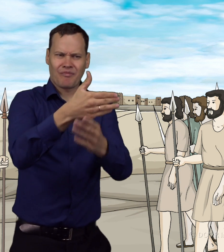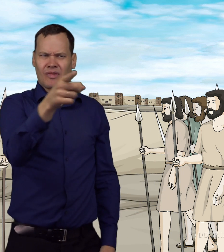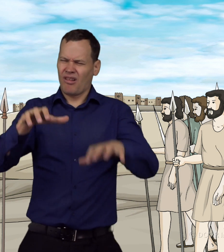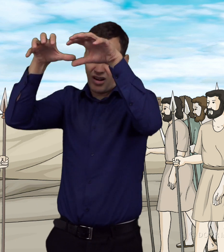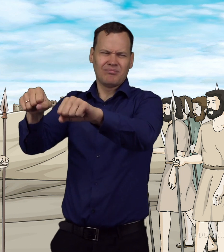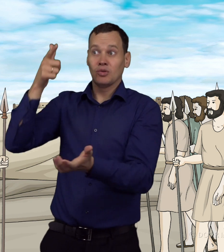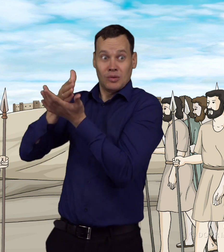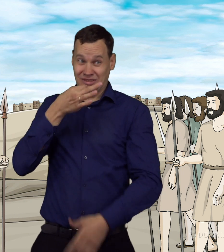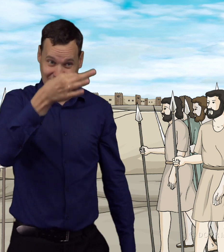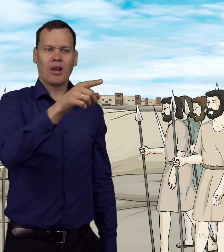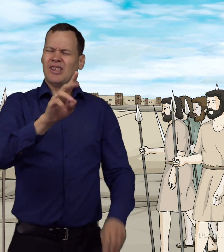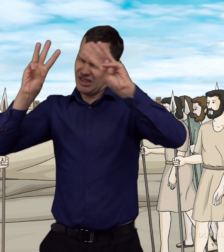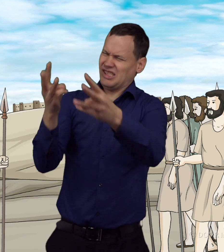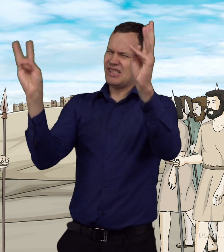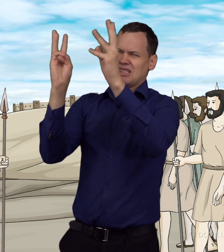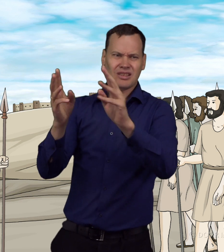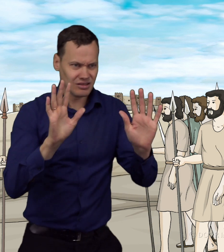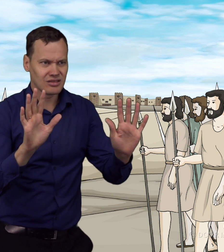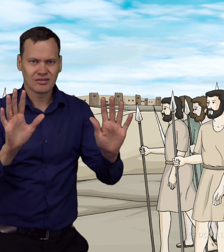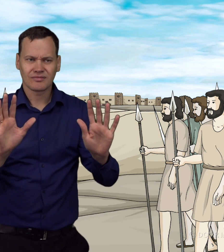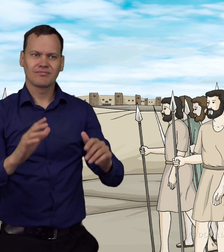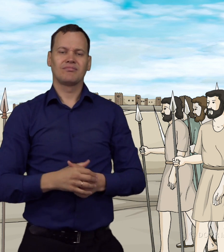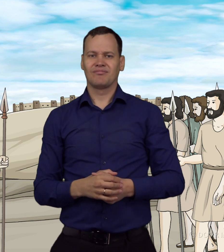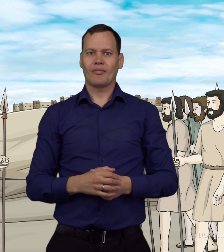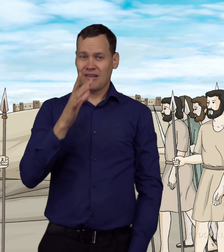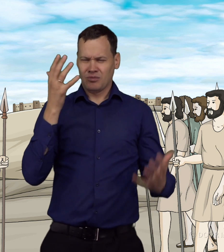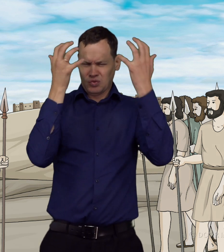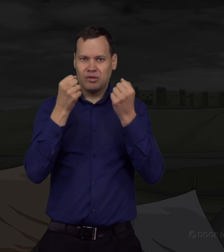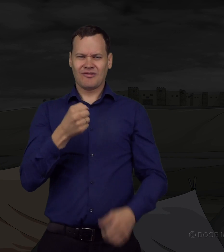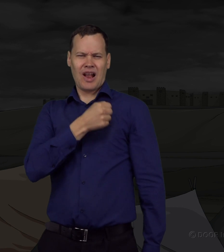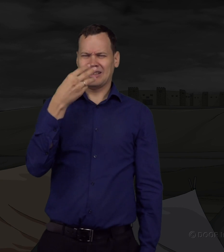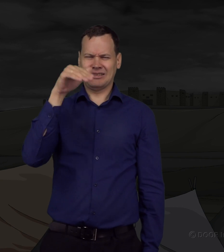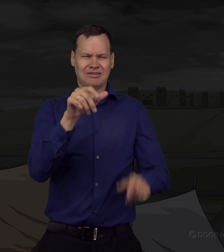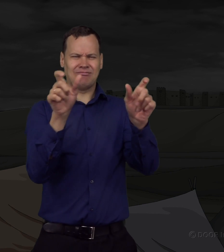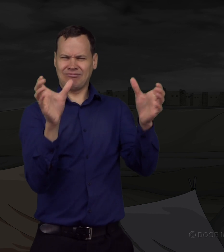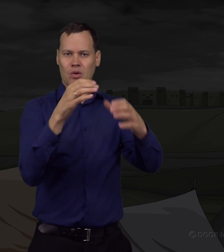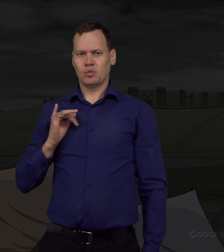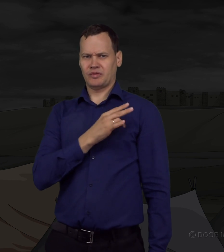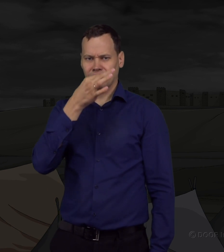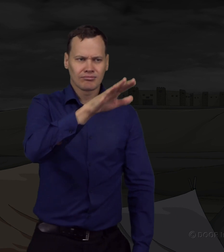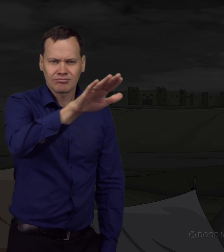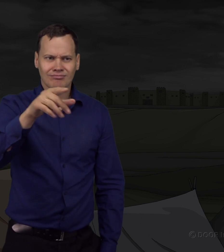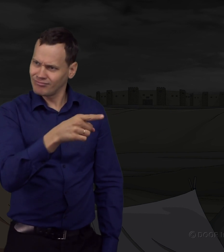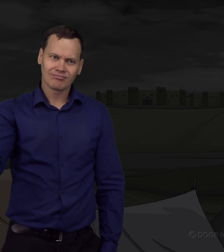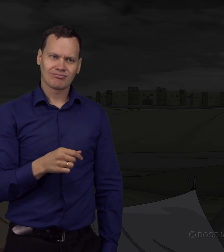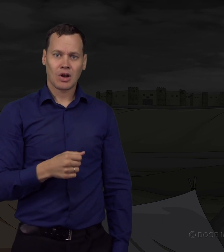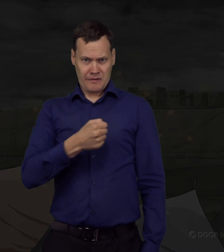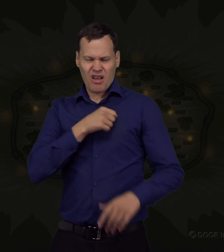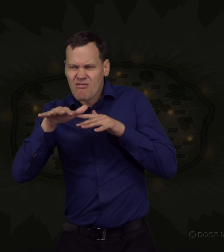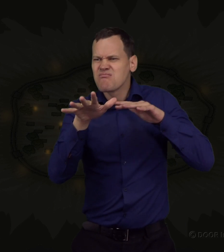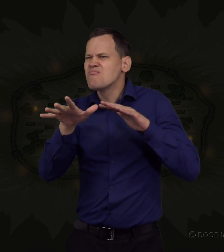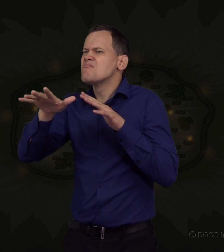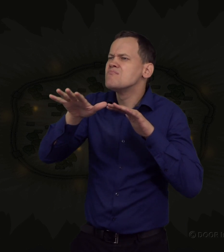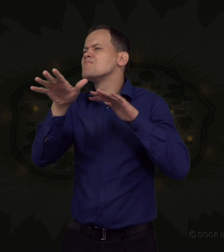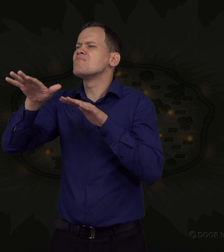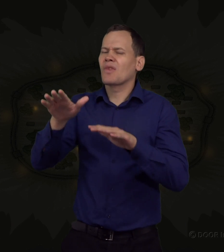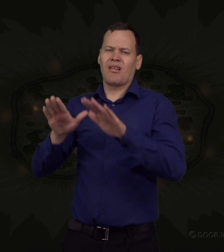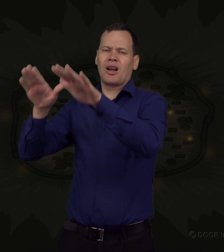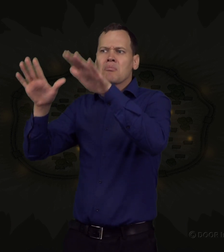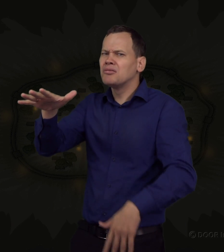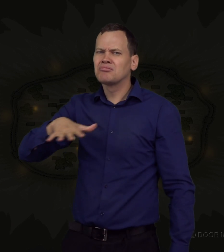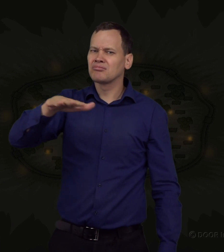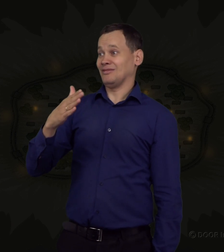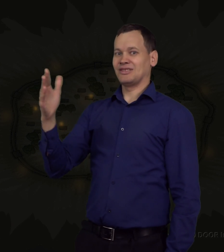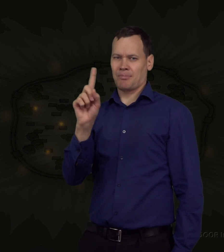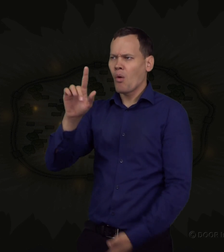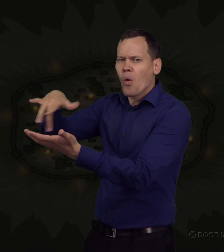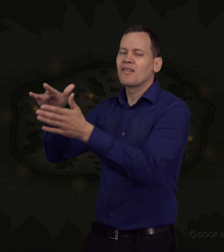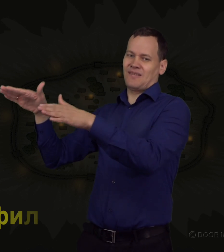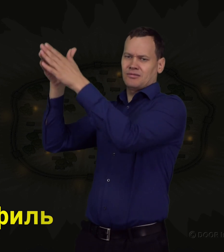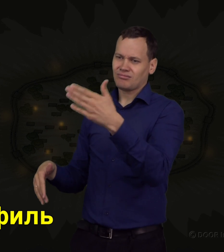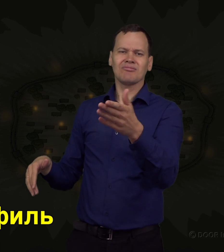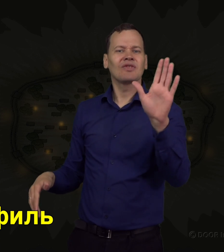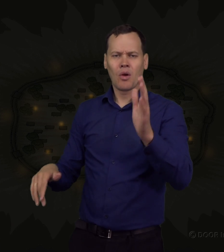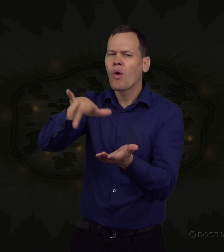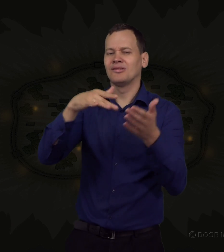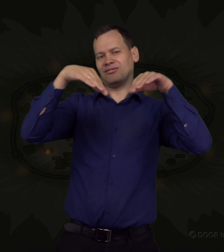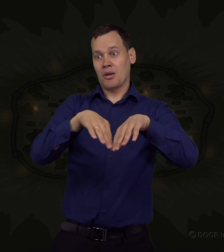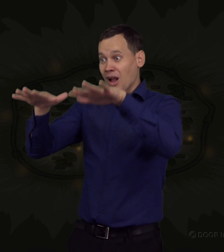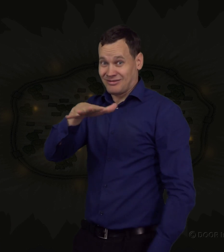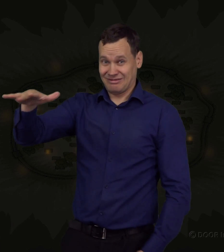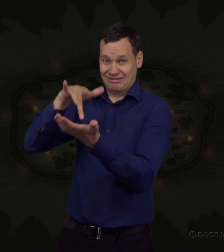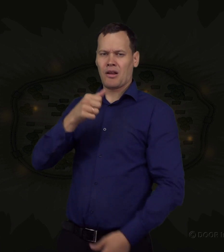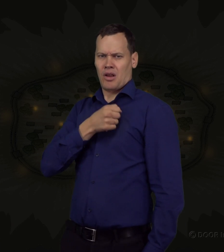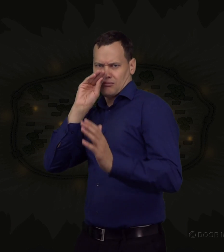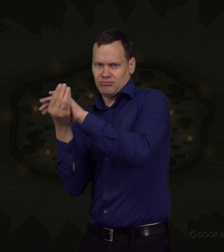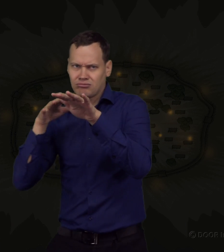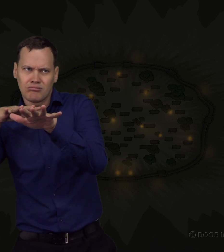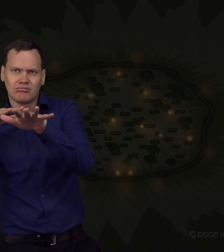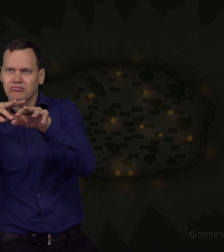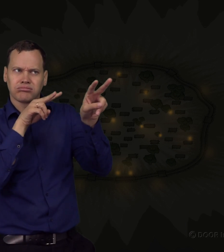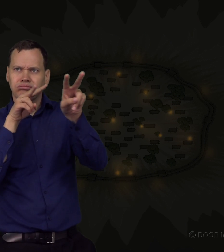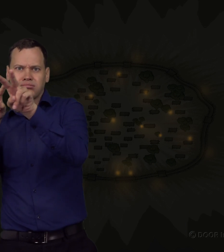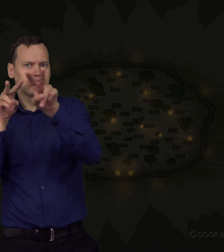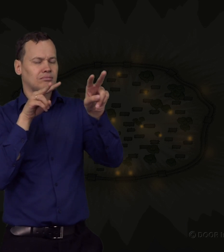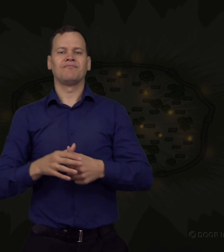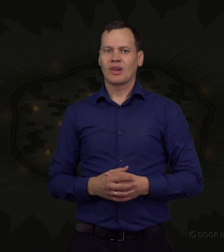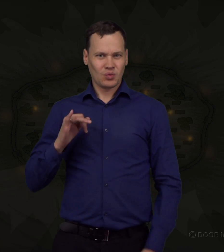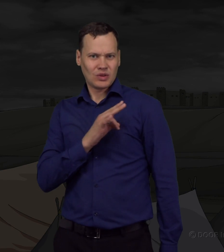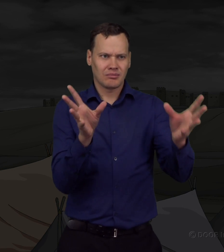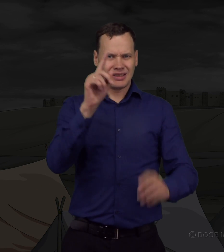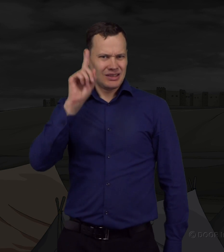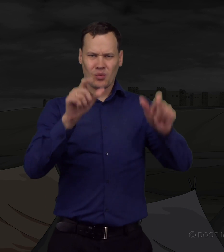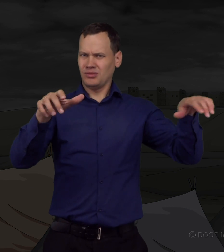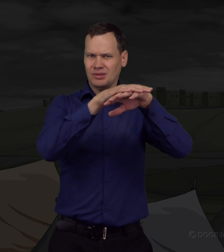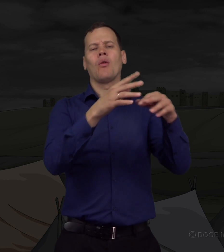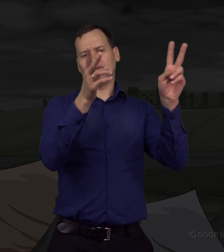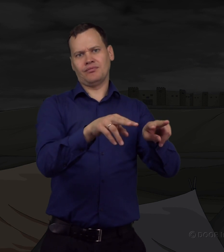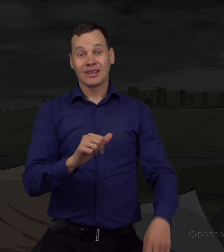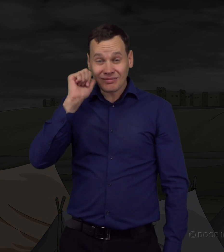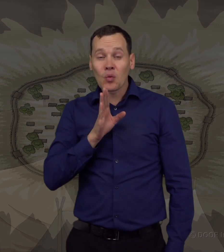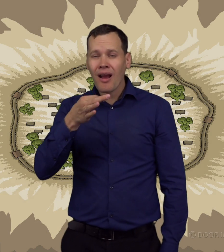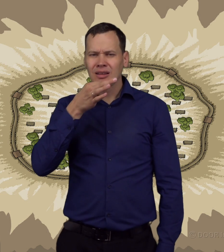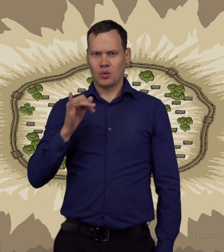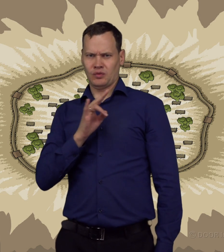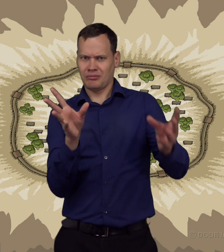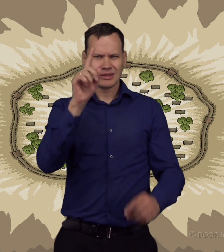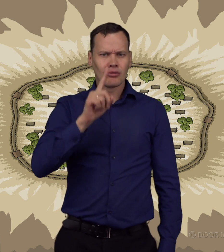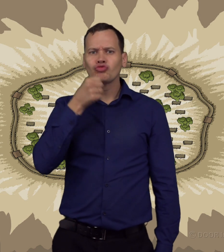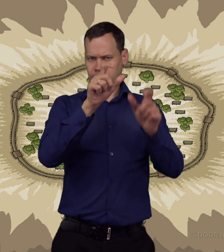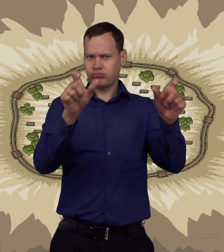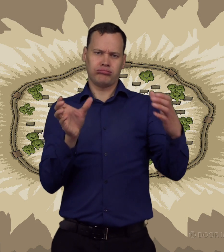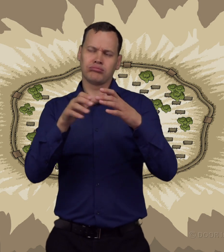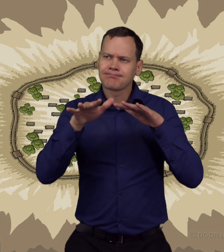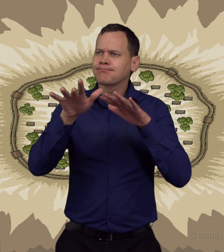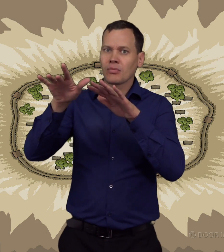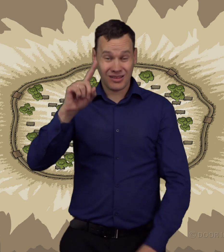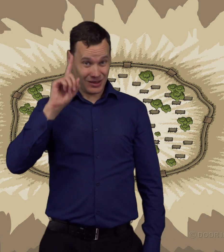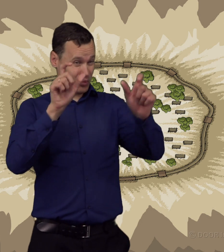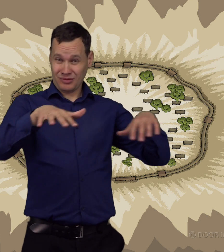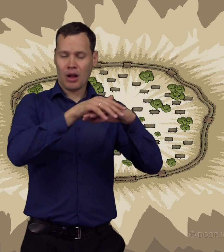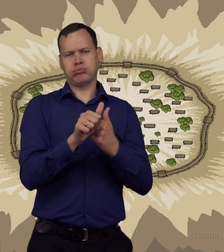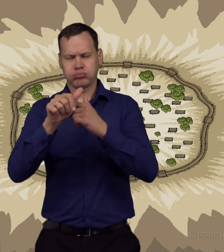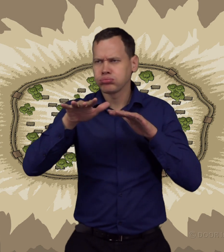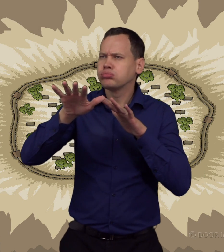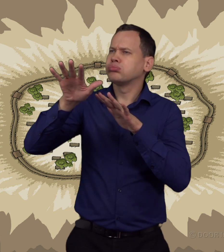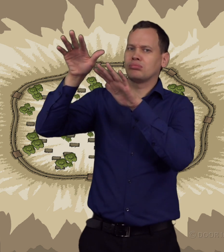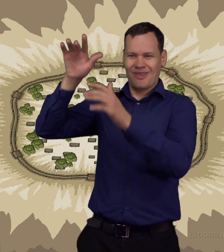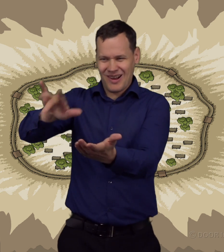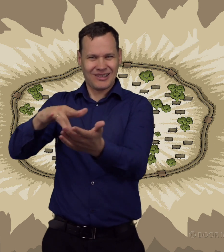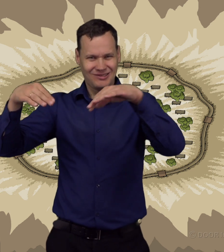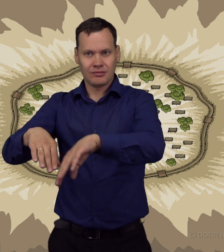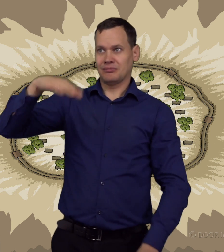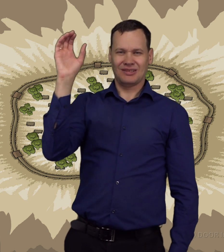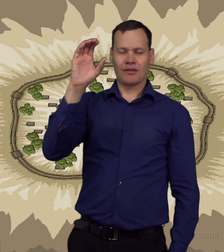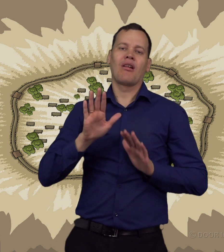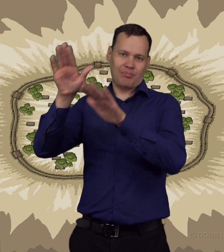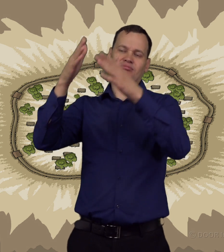So Joshua sent them out, and they went to the place of ambush and lay in wait between Bethel and Ai, to the west of Ai. But Joshua spent that night among the people. Joshua got up early the next morning and mobilized his men, and he and the elders of Israel marched before them up to Ai.